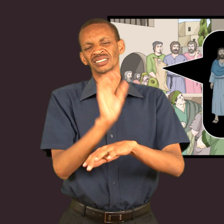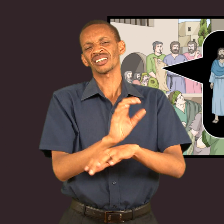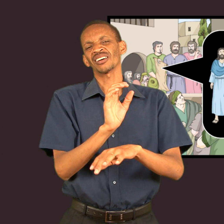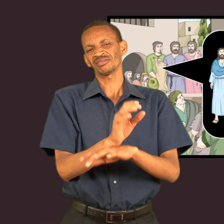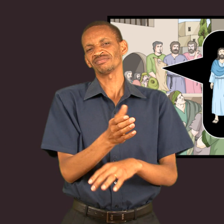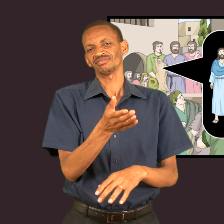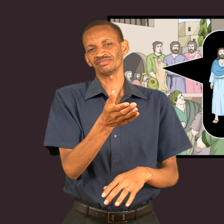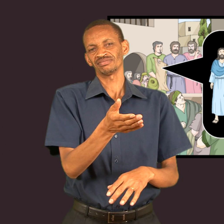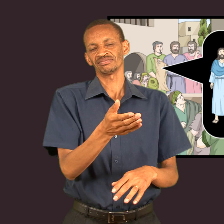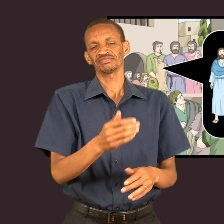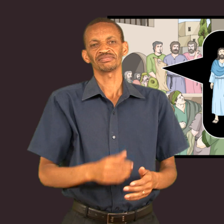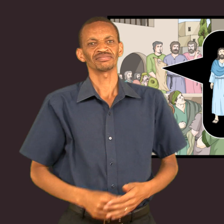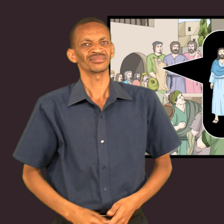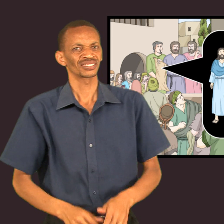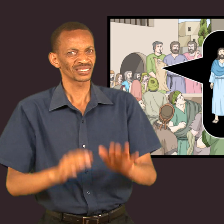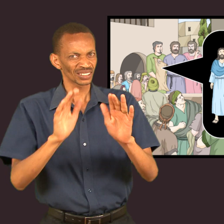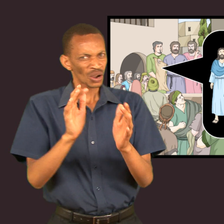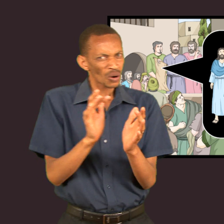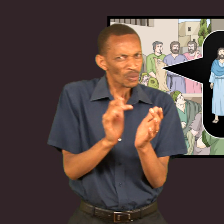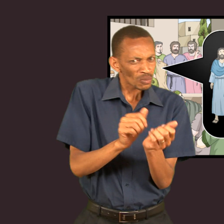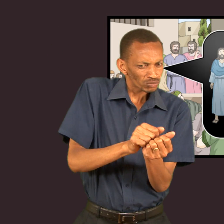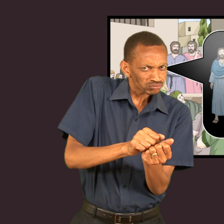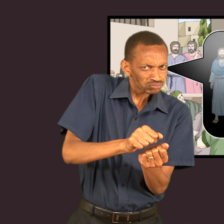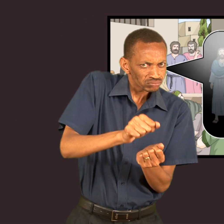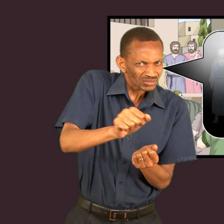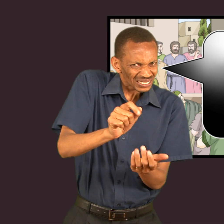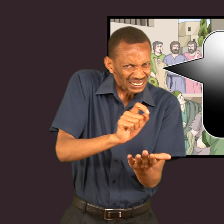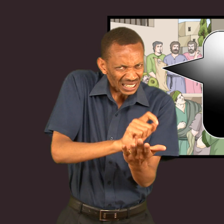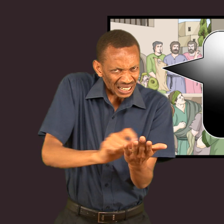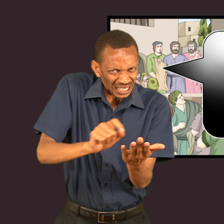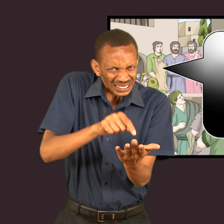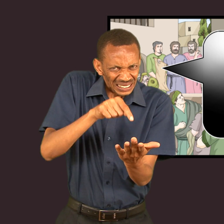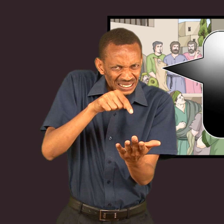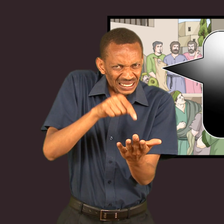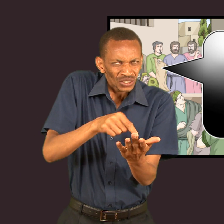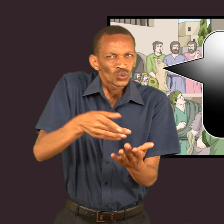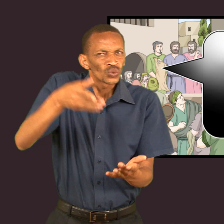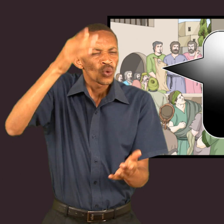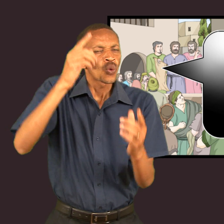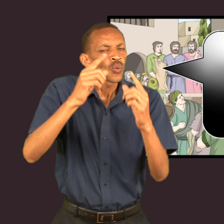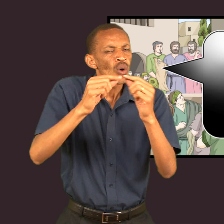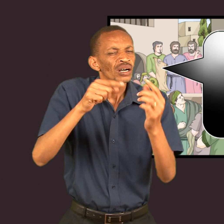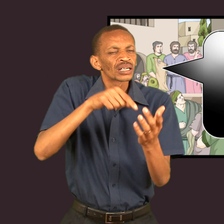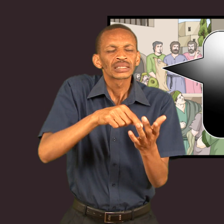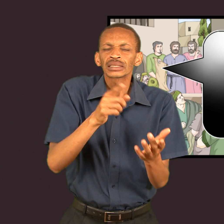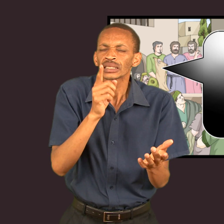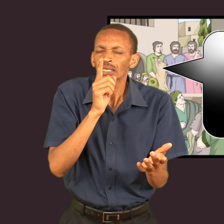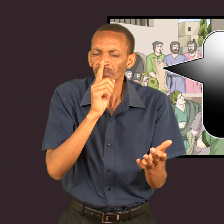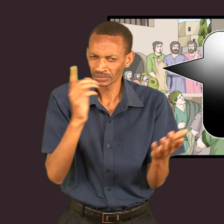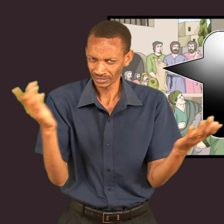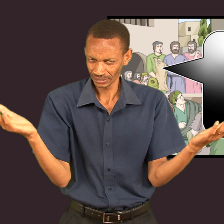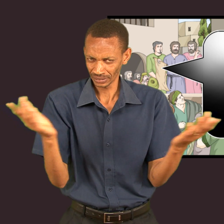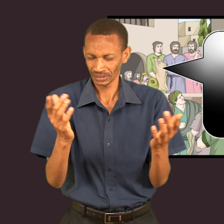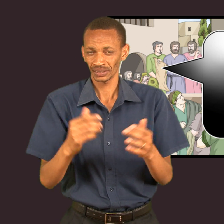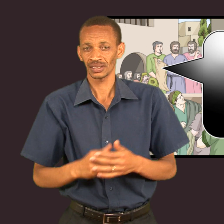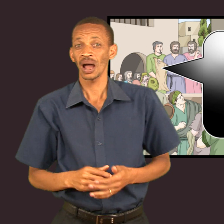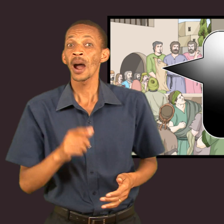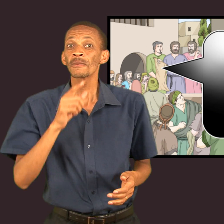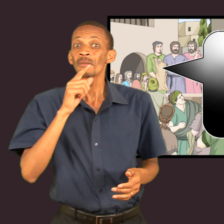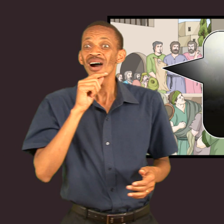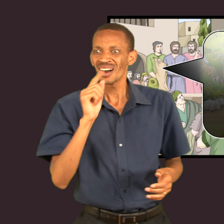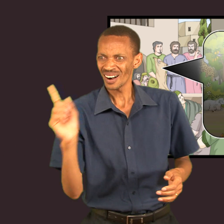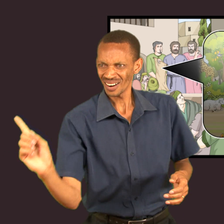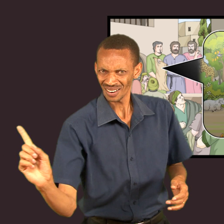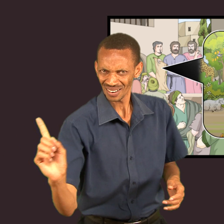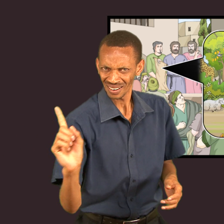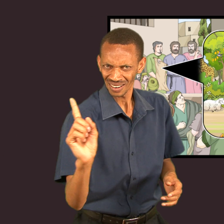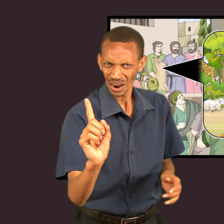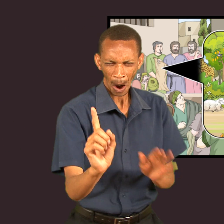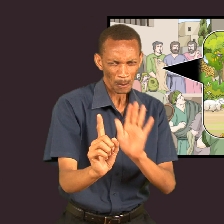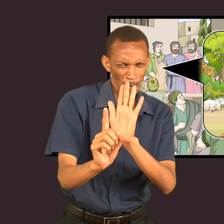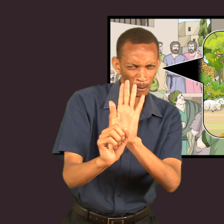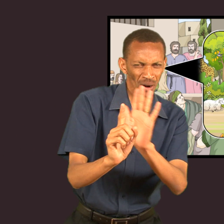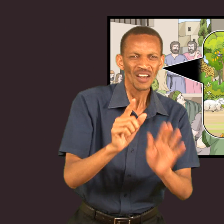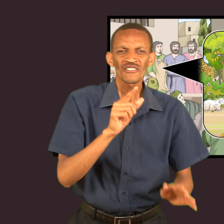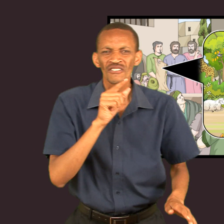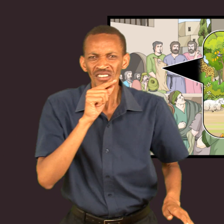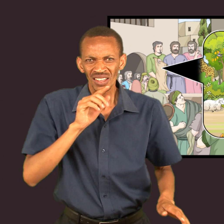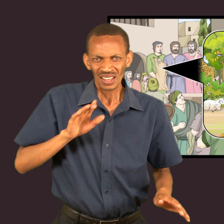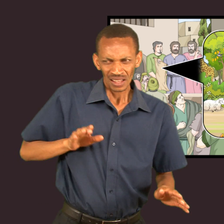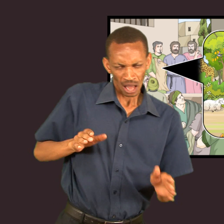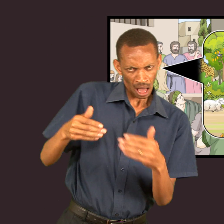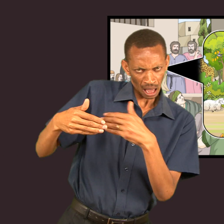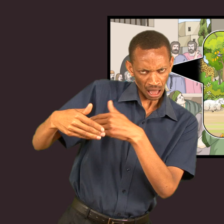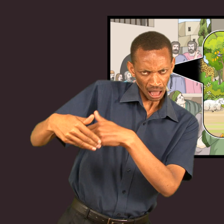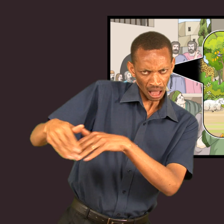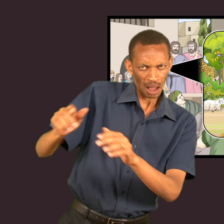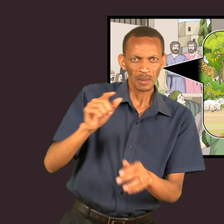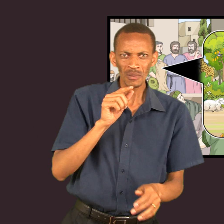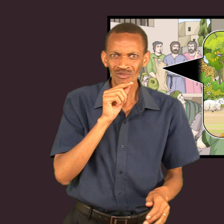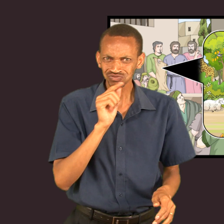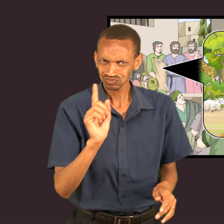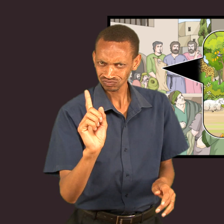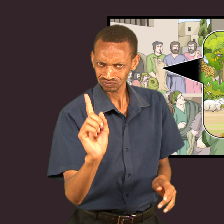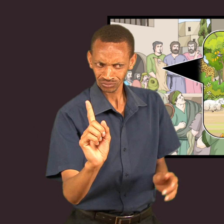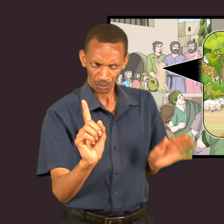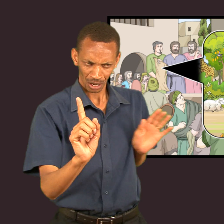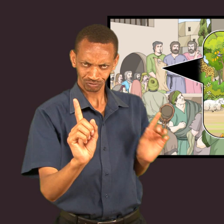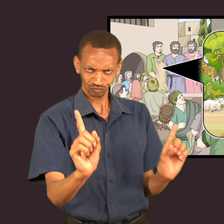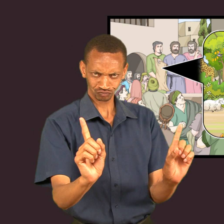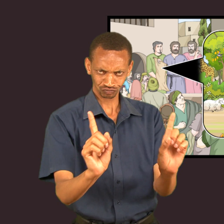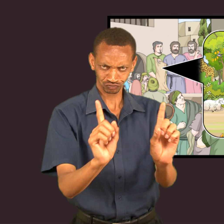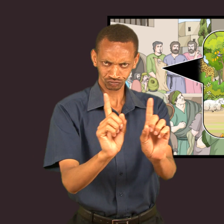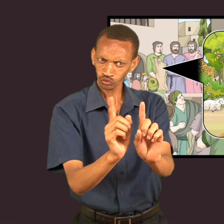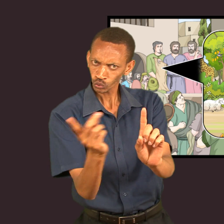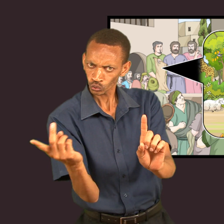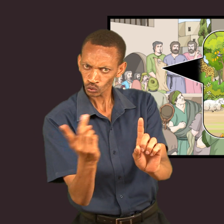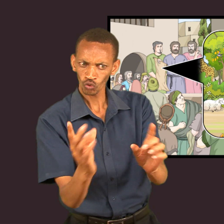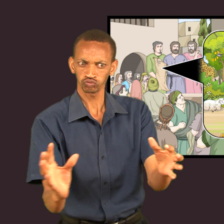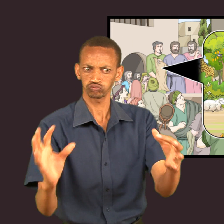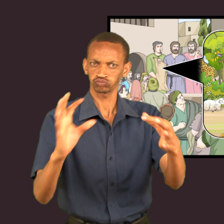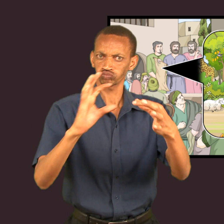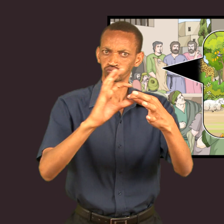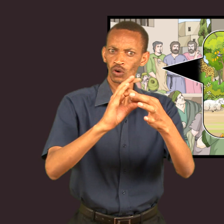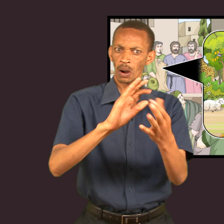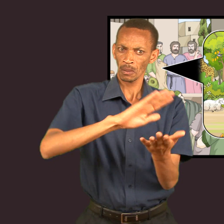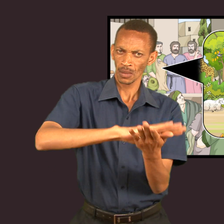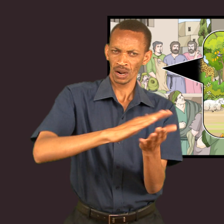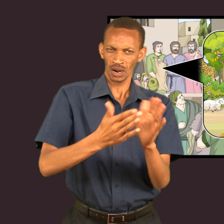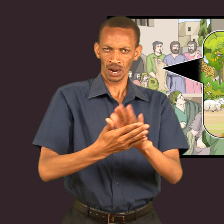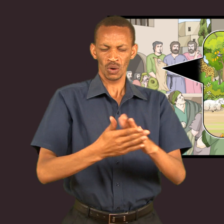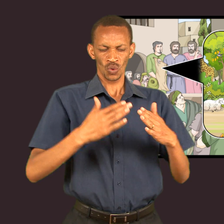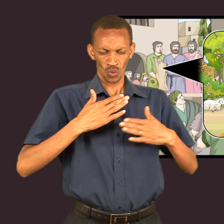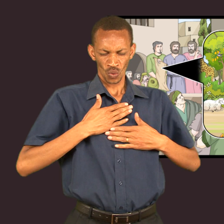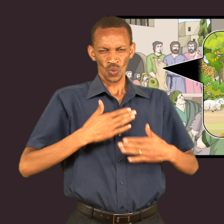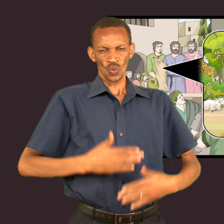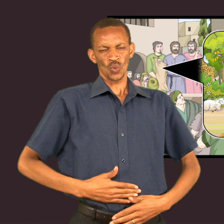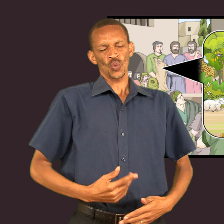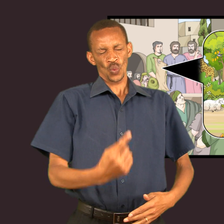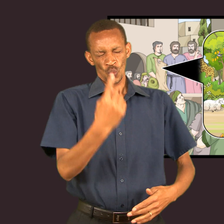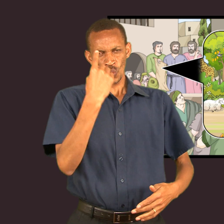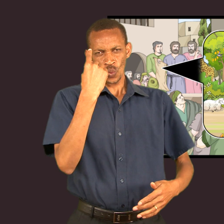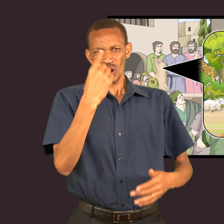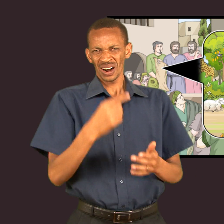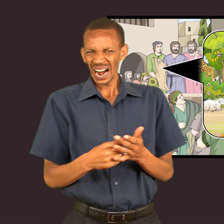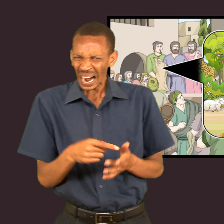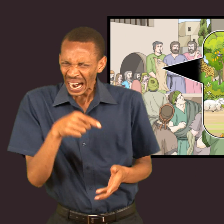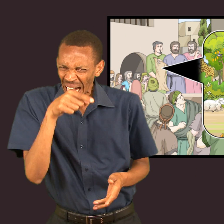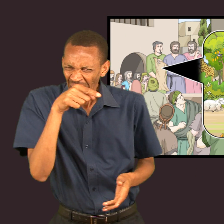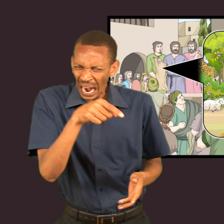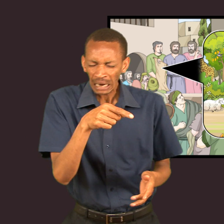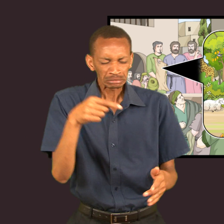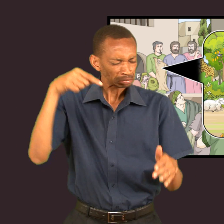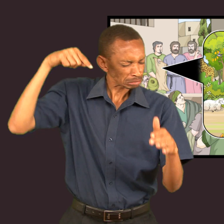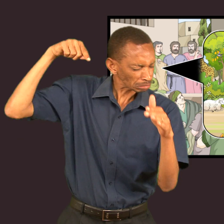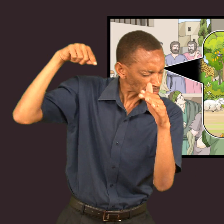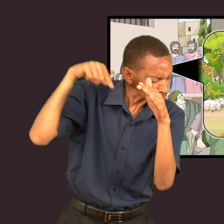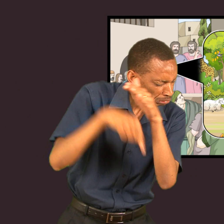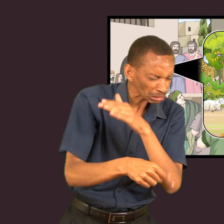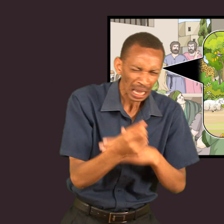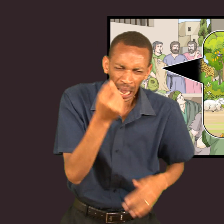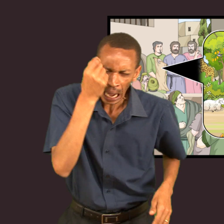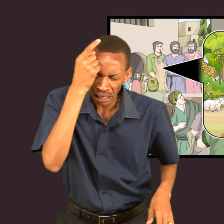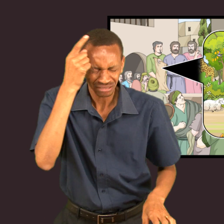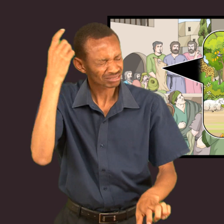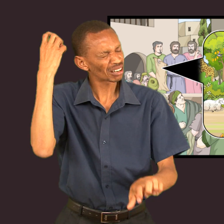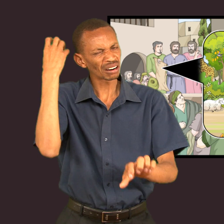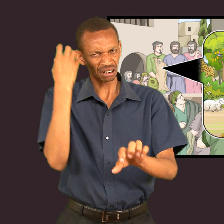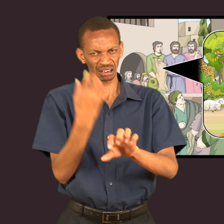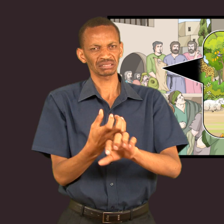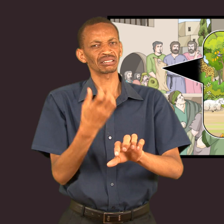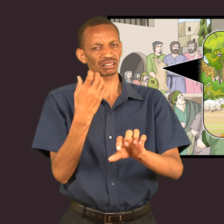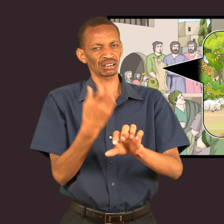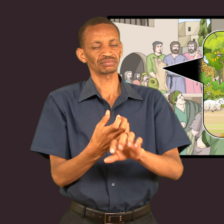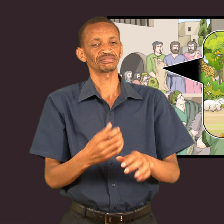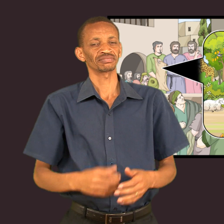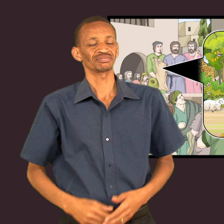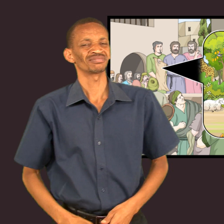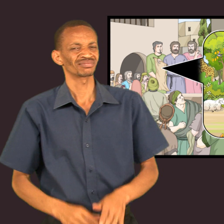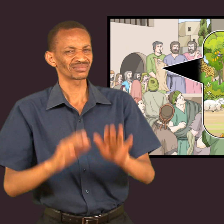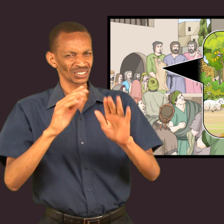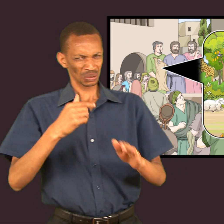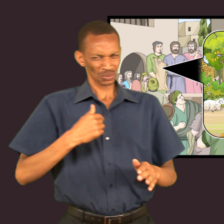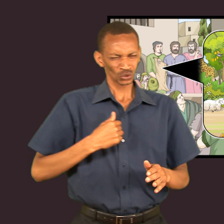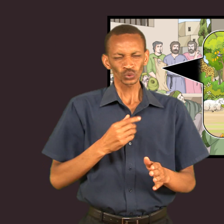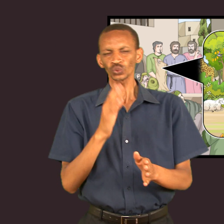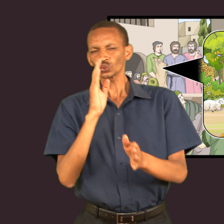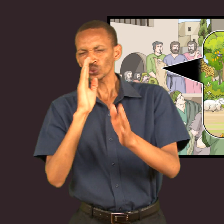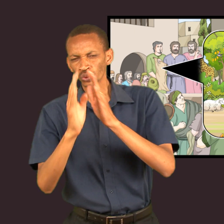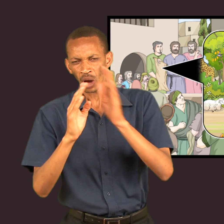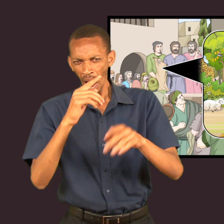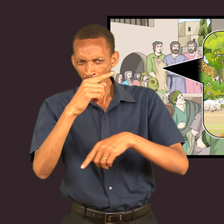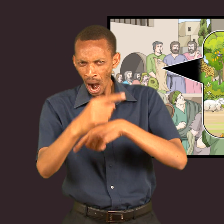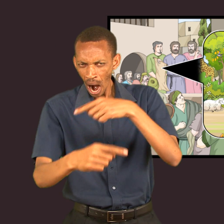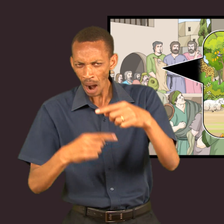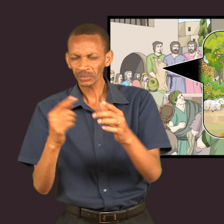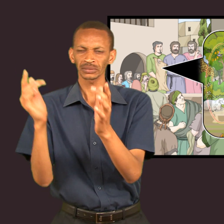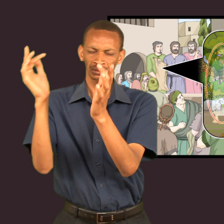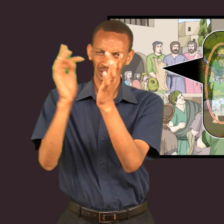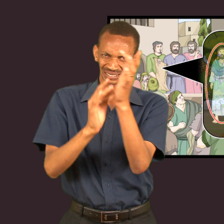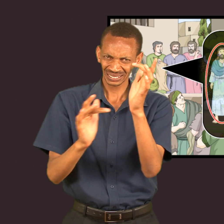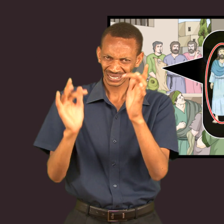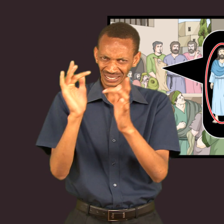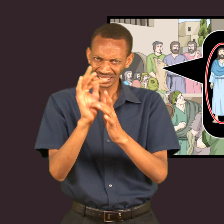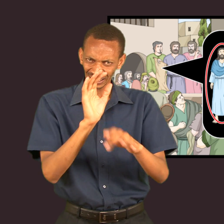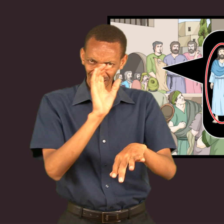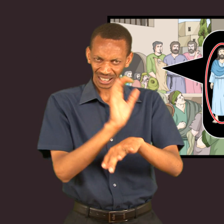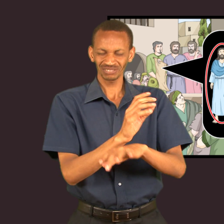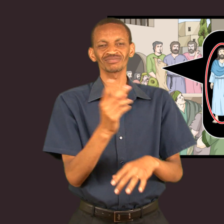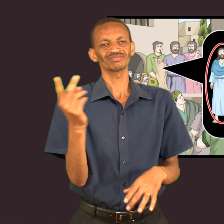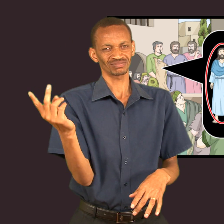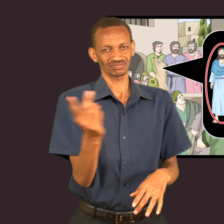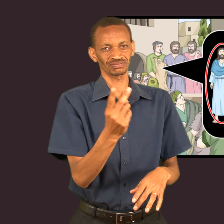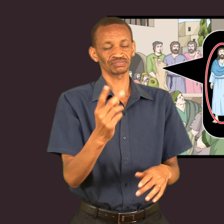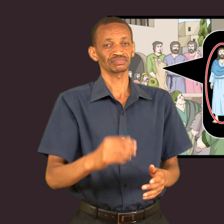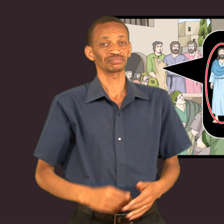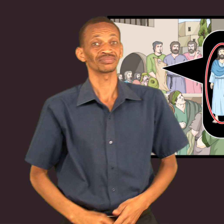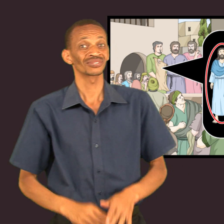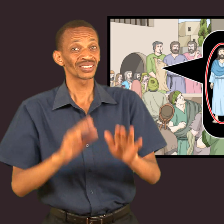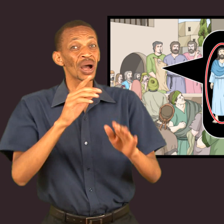“For this reason a man will leave his father and mother and be united to his wife, and the two will become one flesh.”